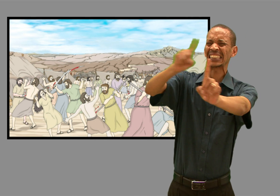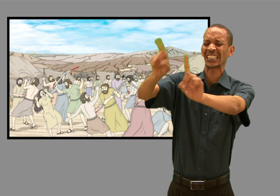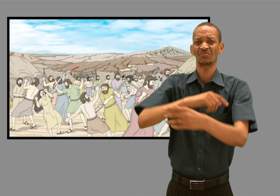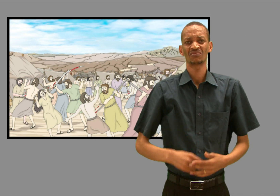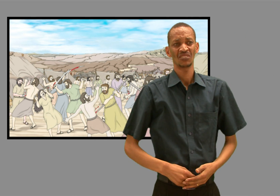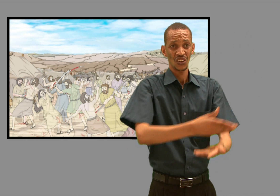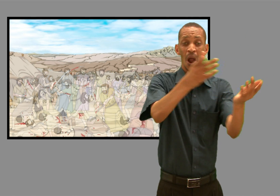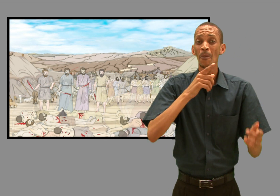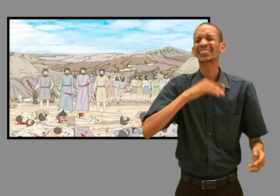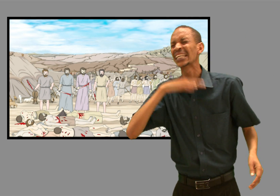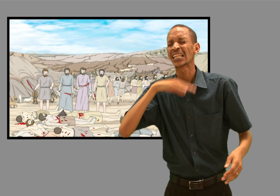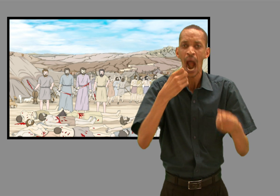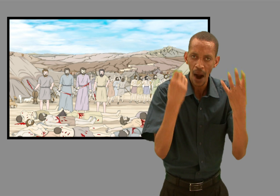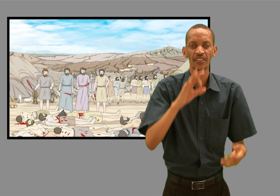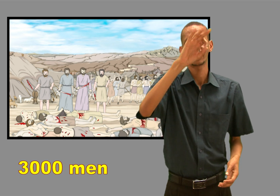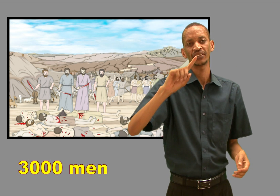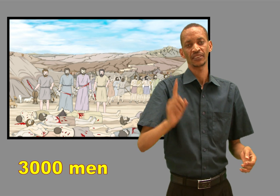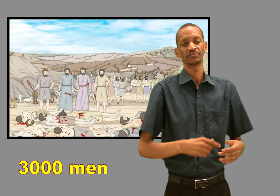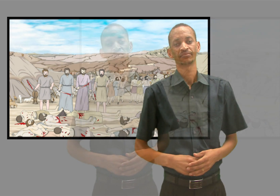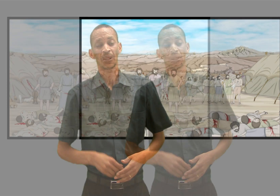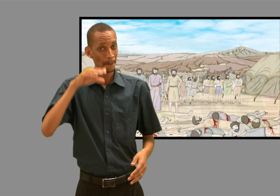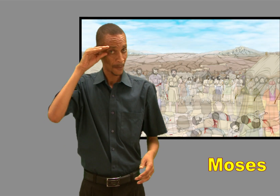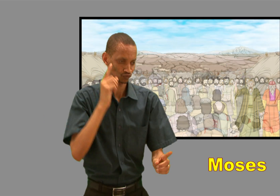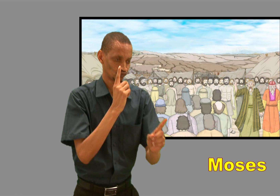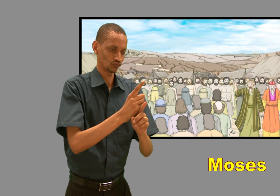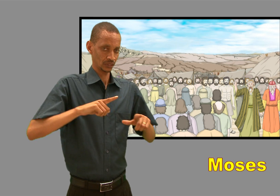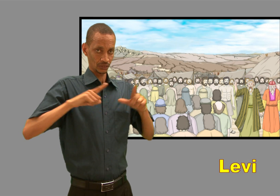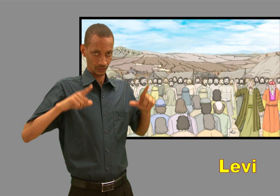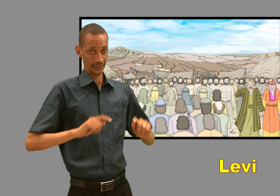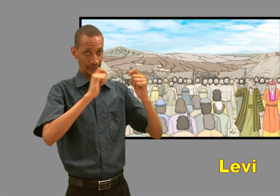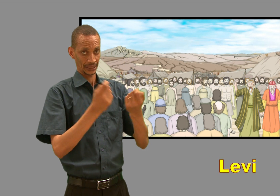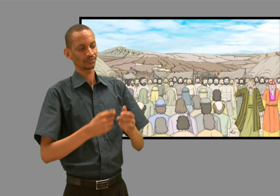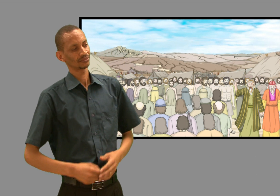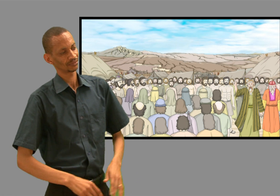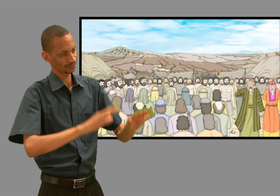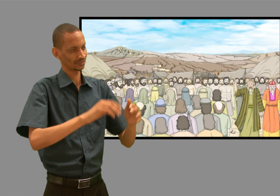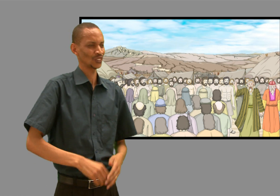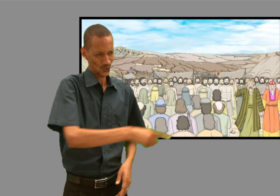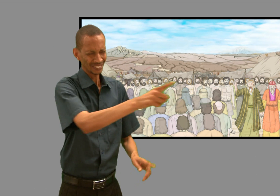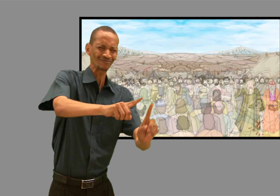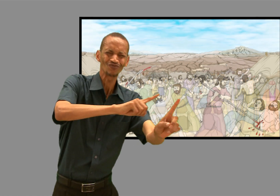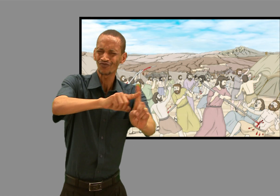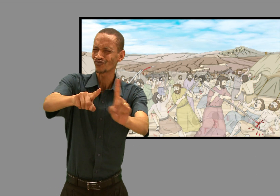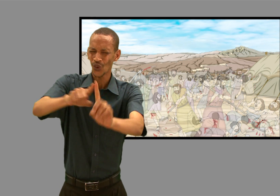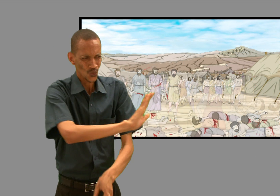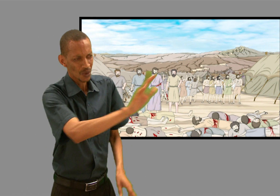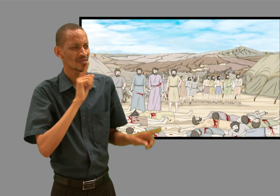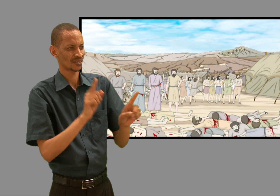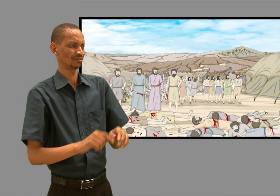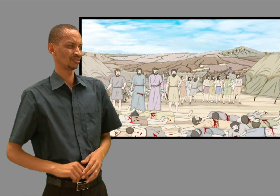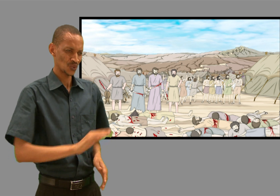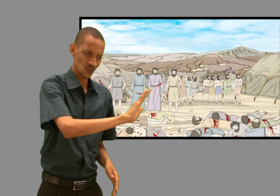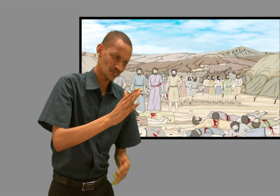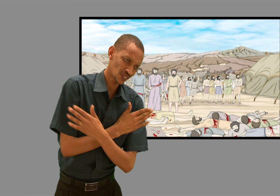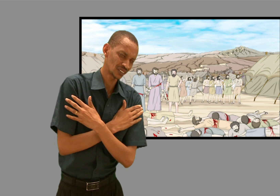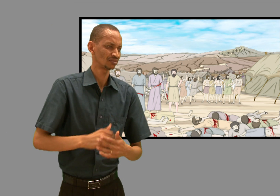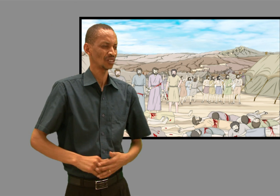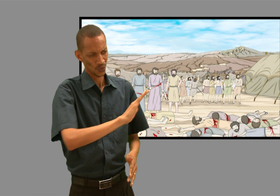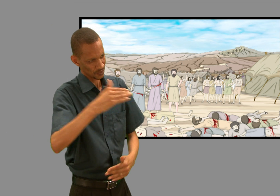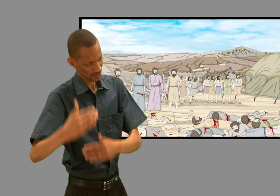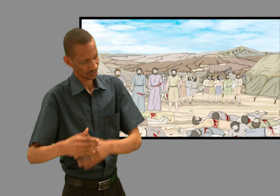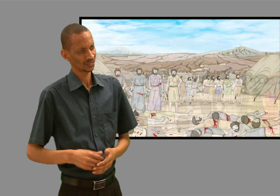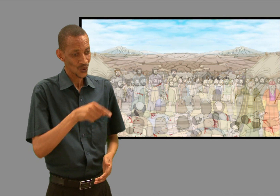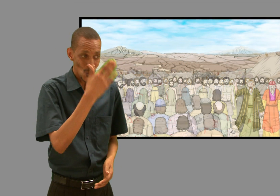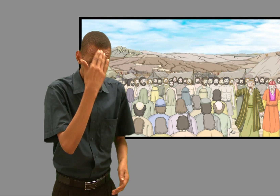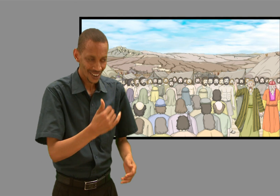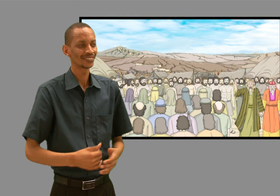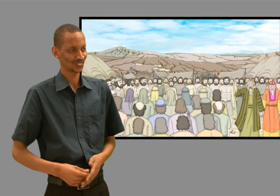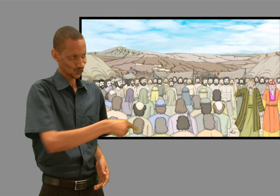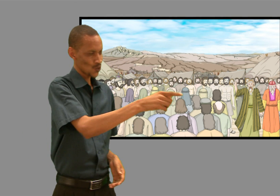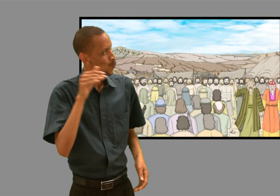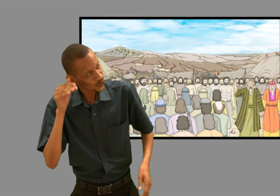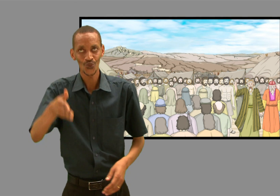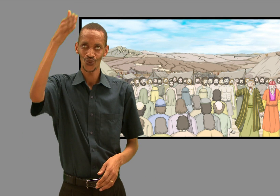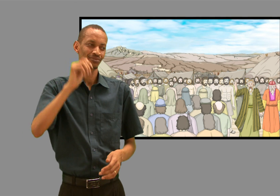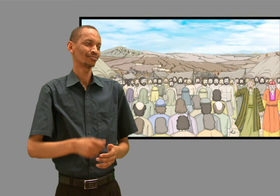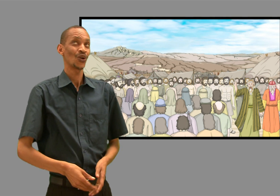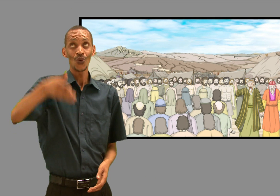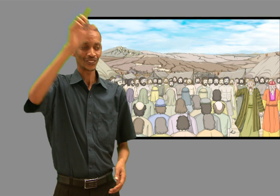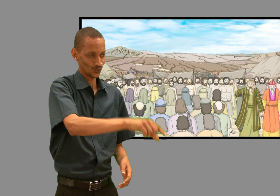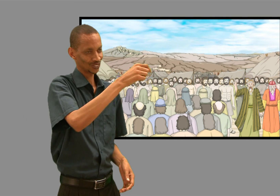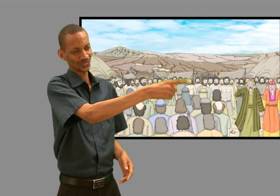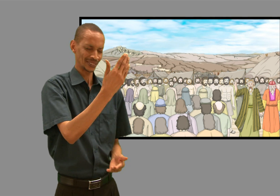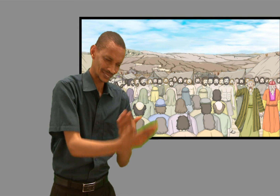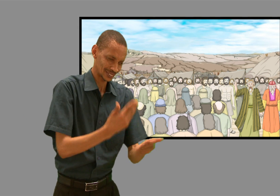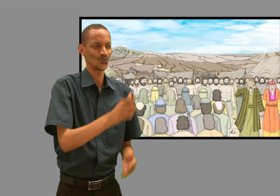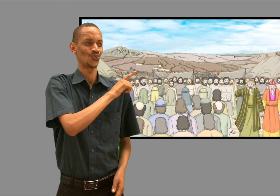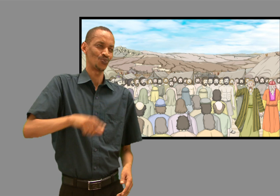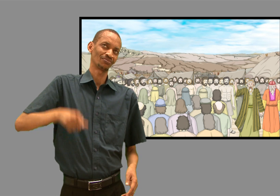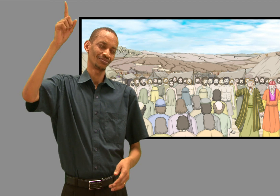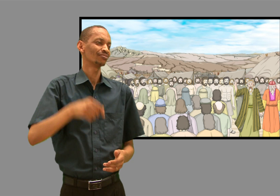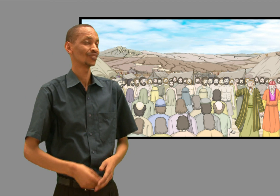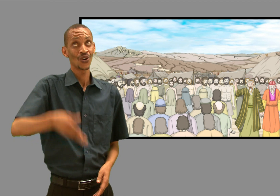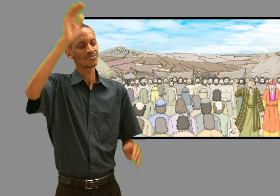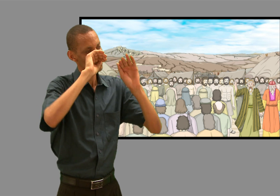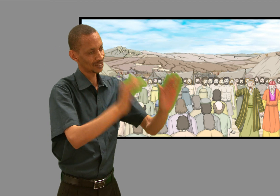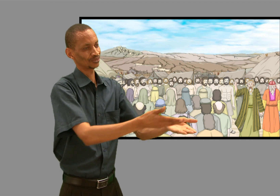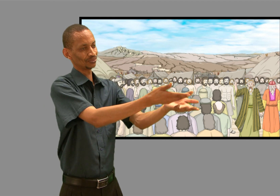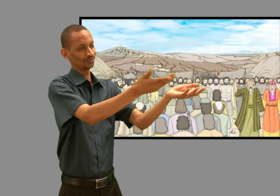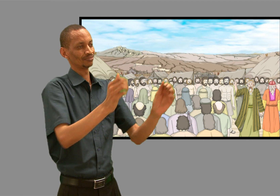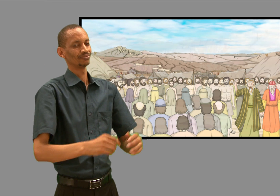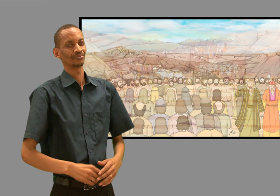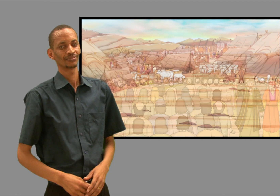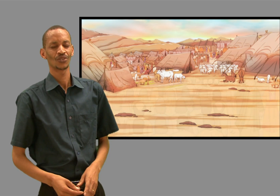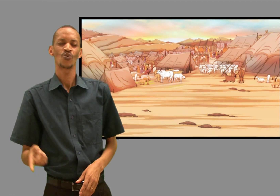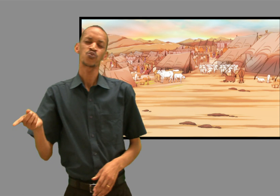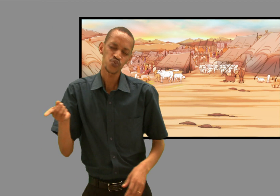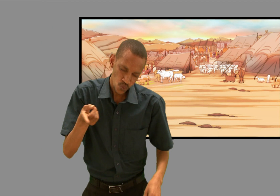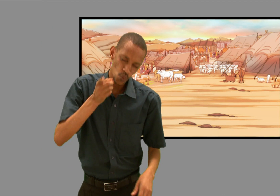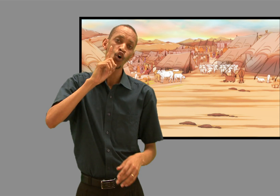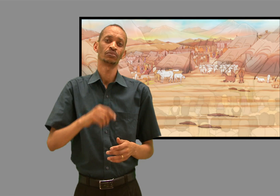Afterward, Moses said, “Today you have been ordained for service to the LORD, since each man went against his son and his brother; so the LORD has bestowed a blessing on you this day.”